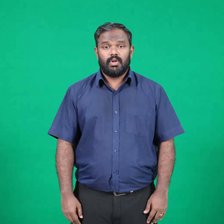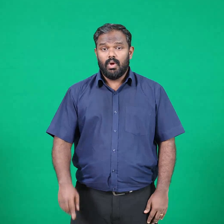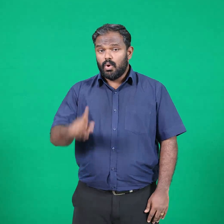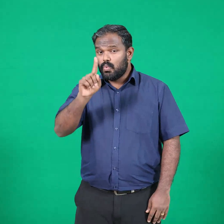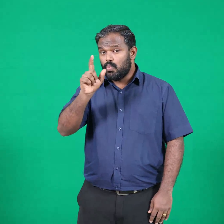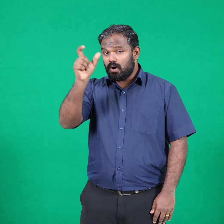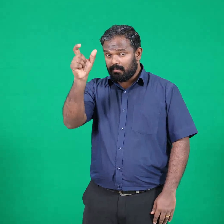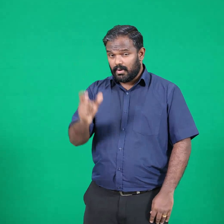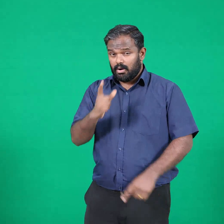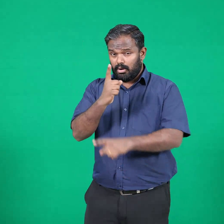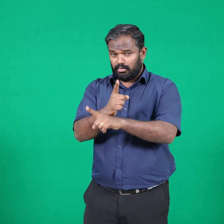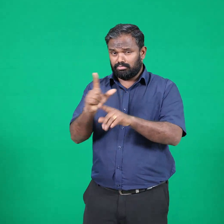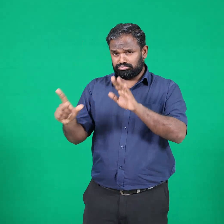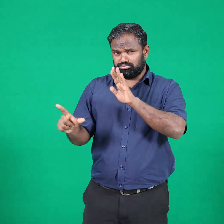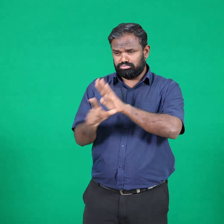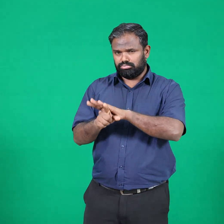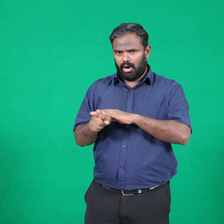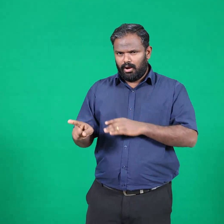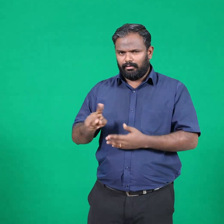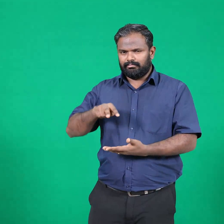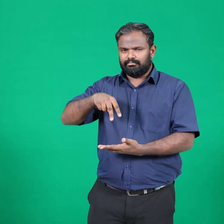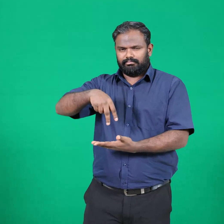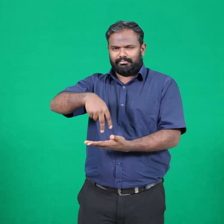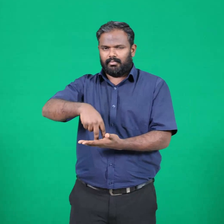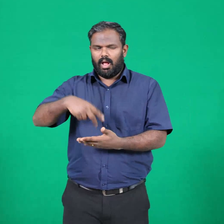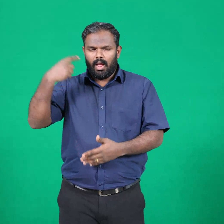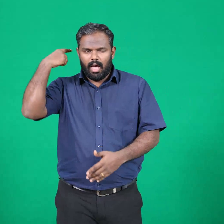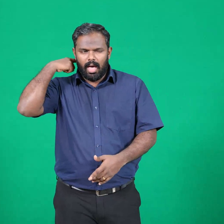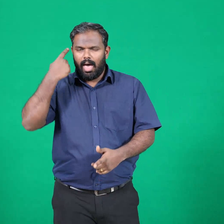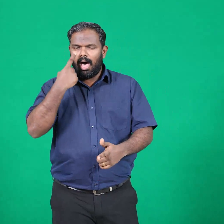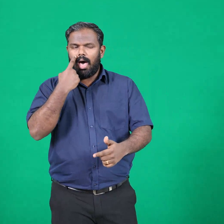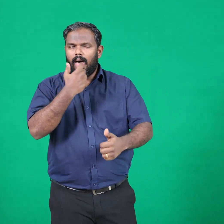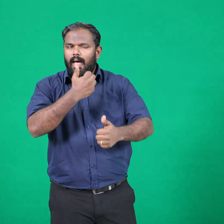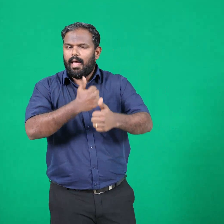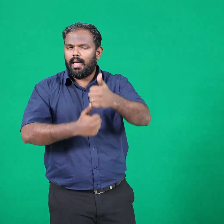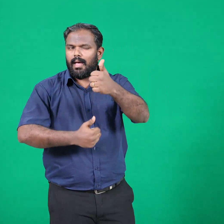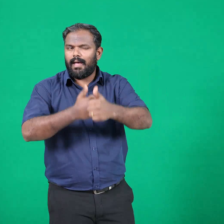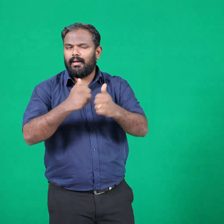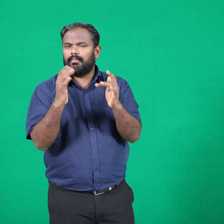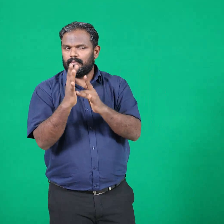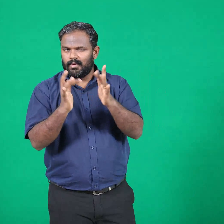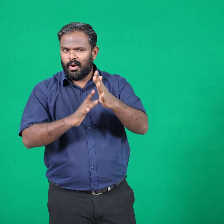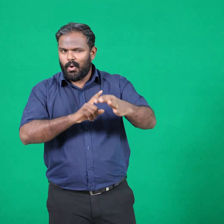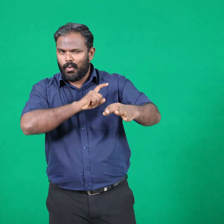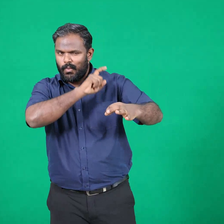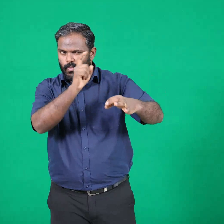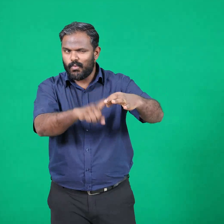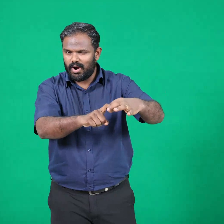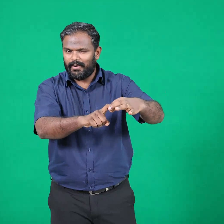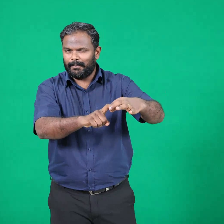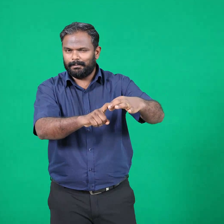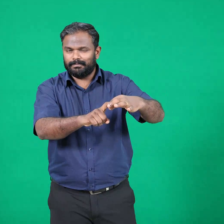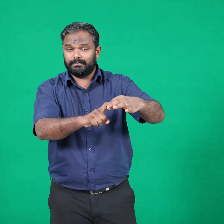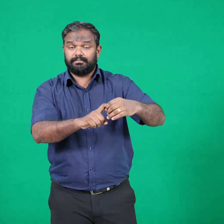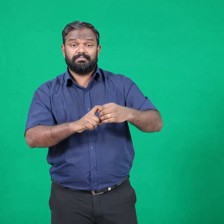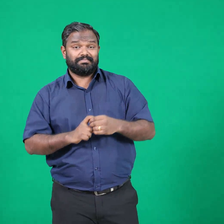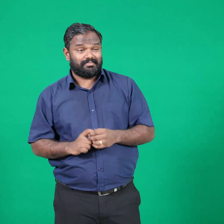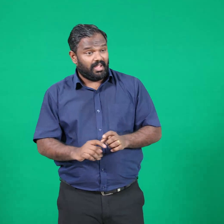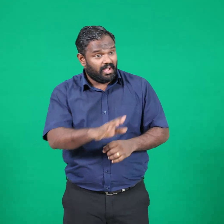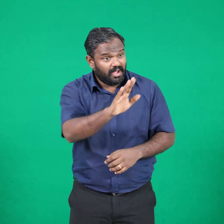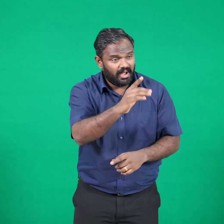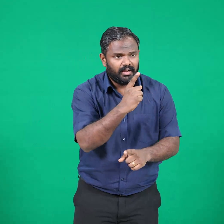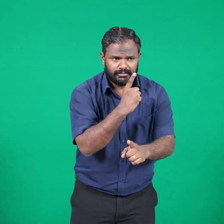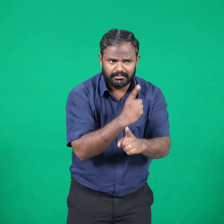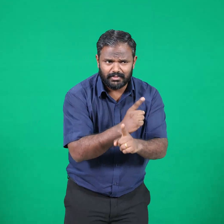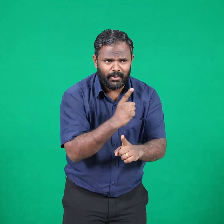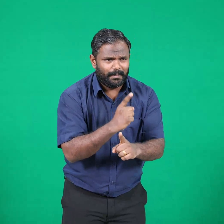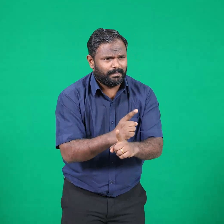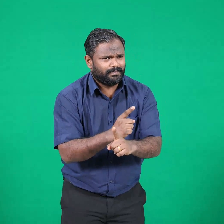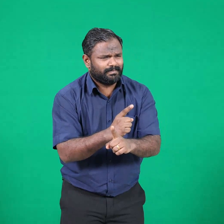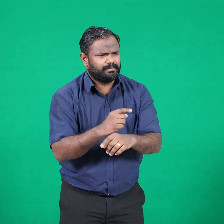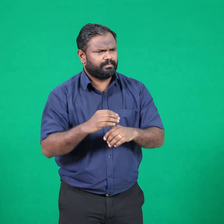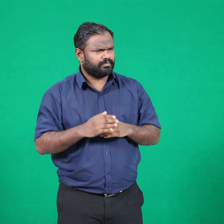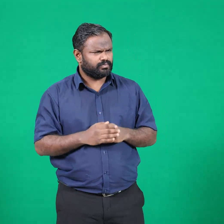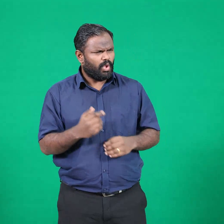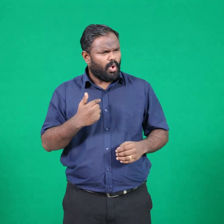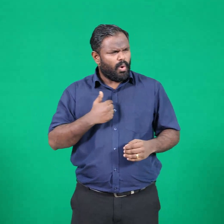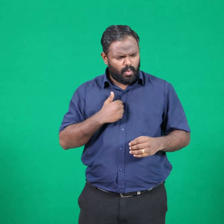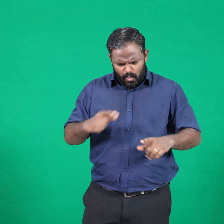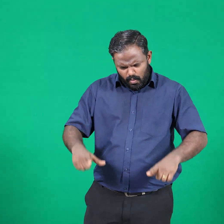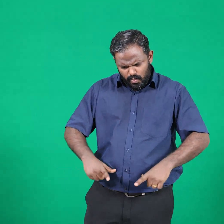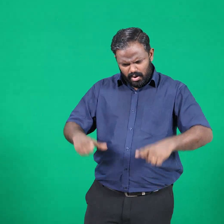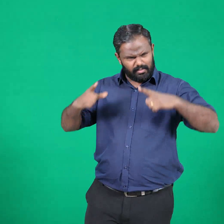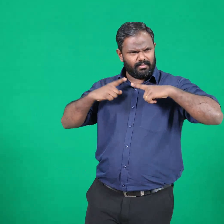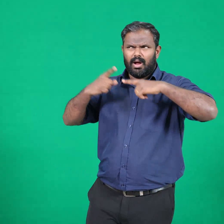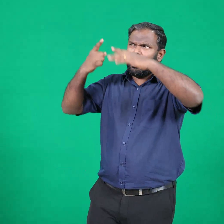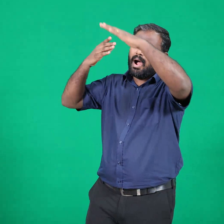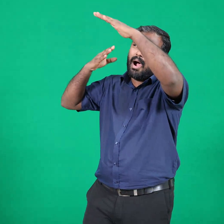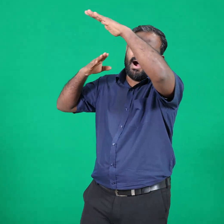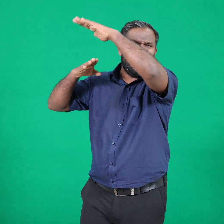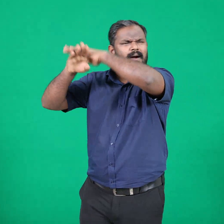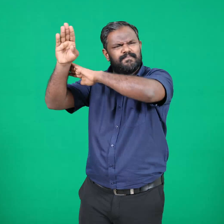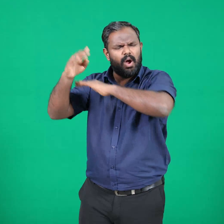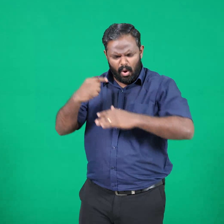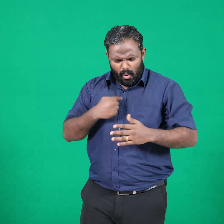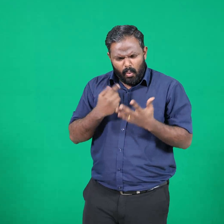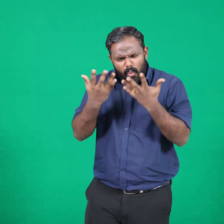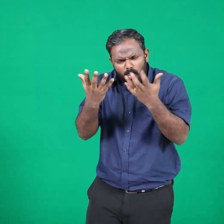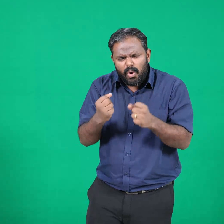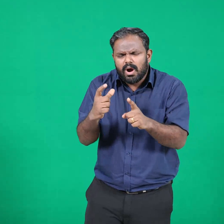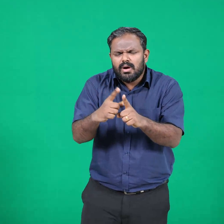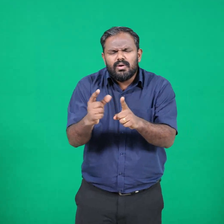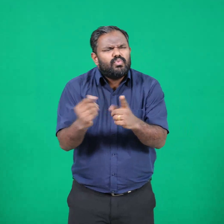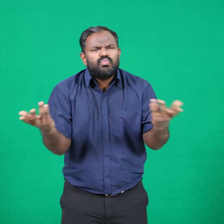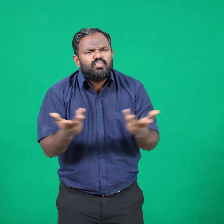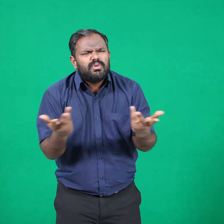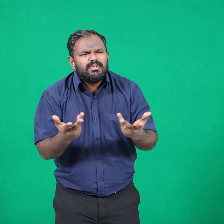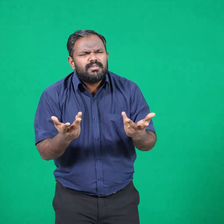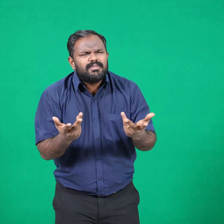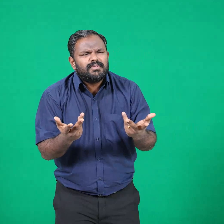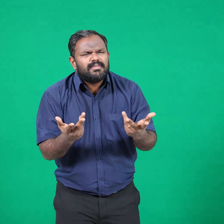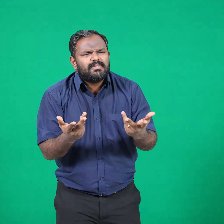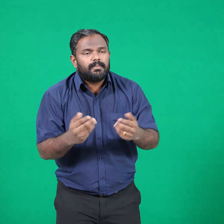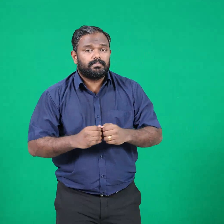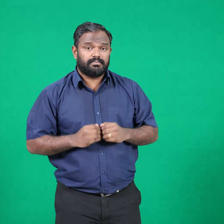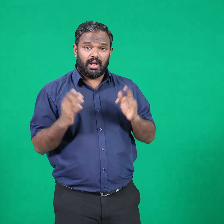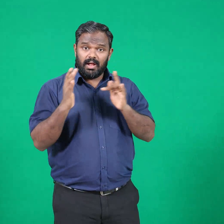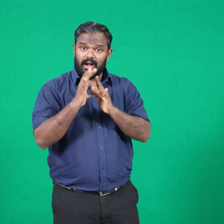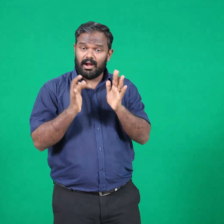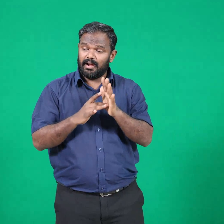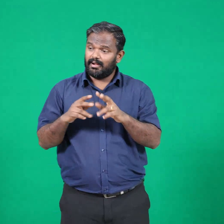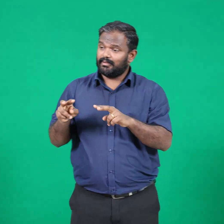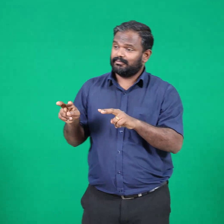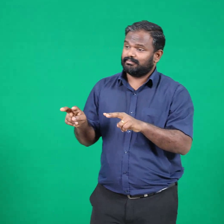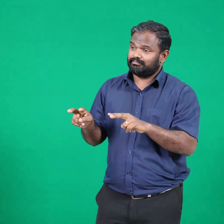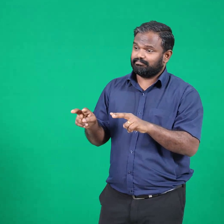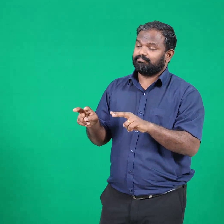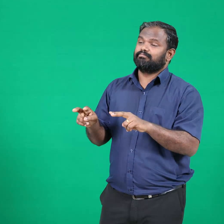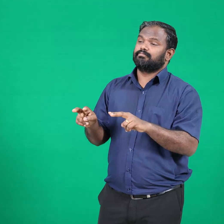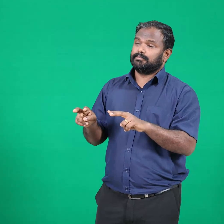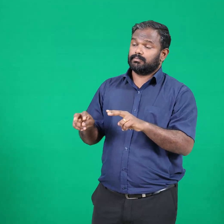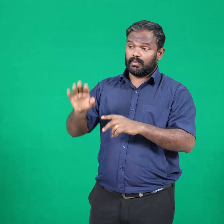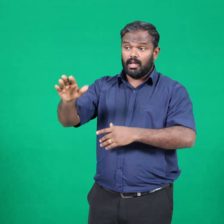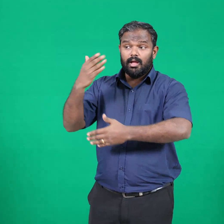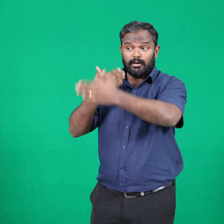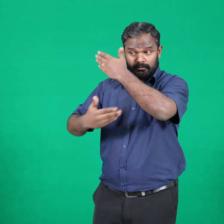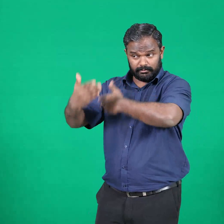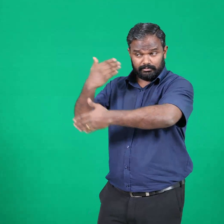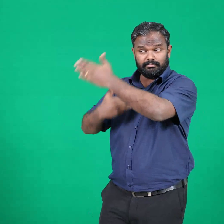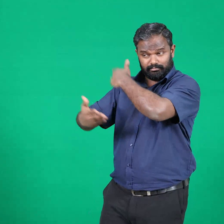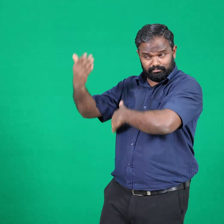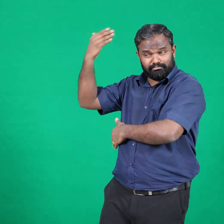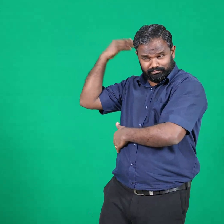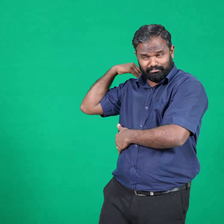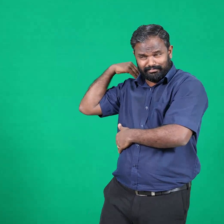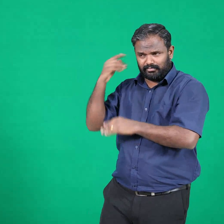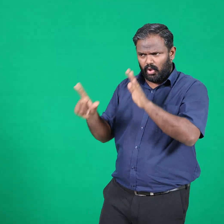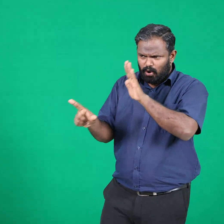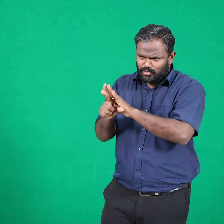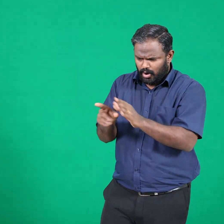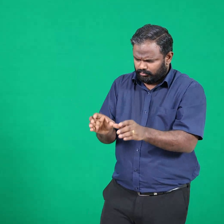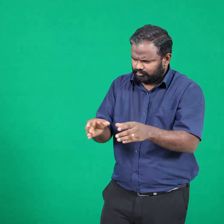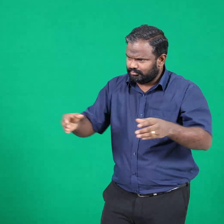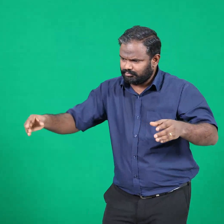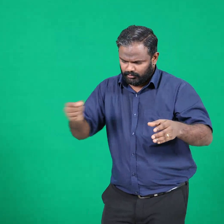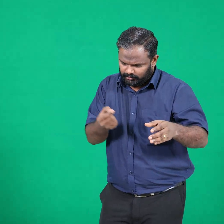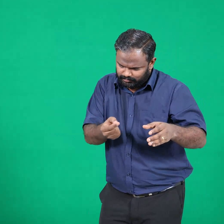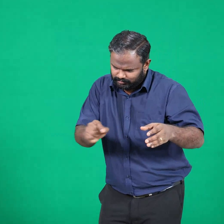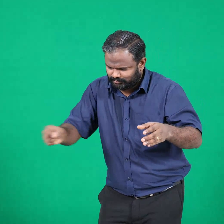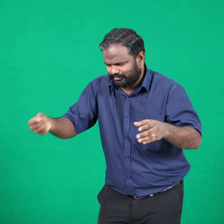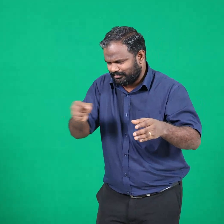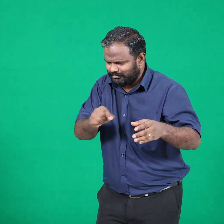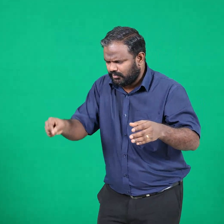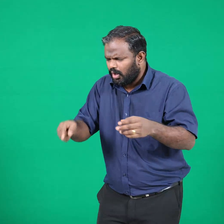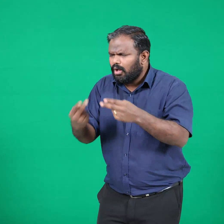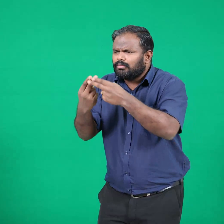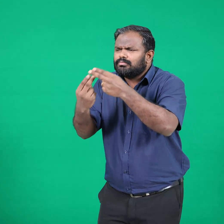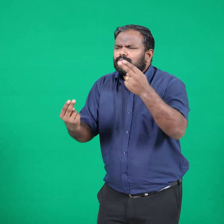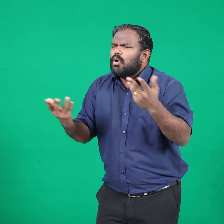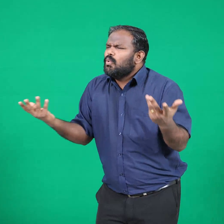One day an expert in the law stood up to test Him. " Teacher," he asked, "what must I do to inherit eternal life?" "What is written in the Law?"